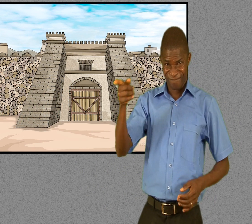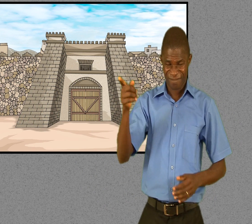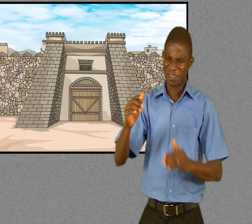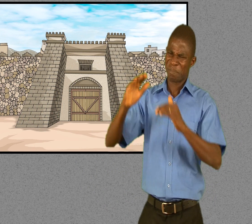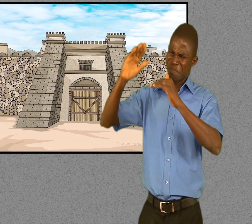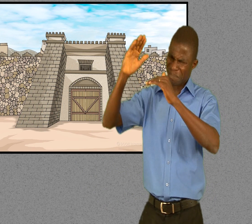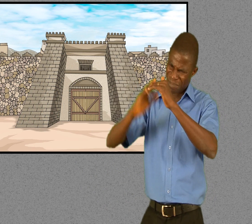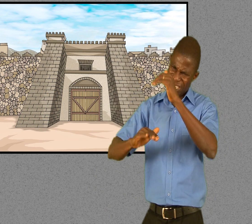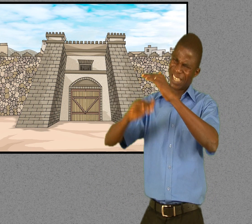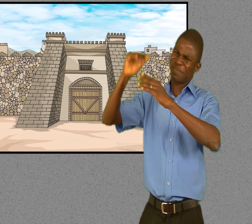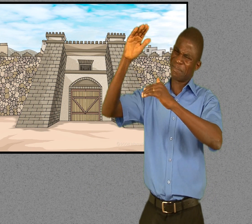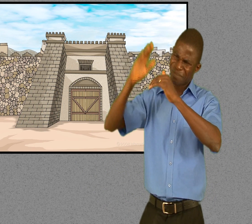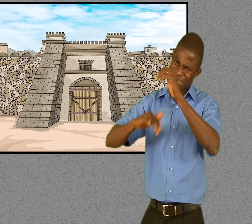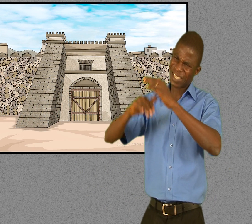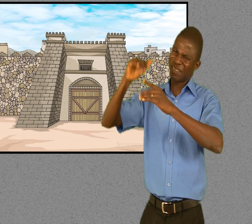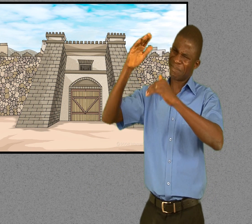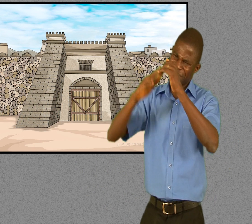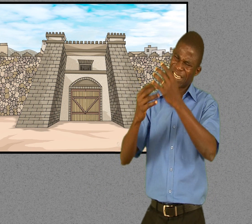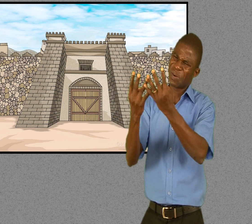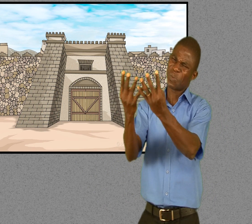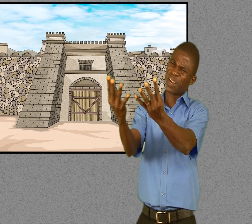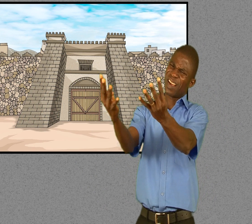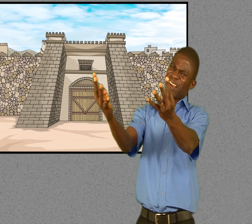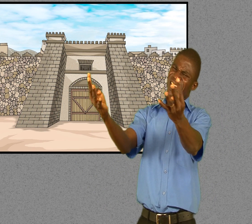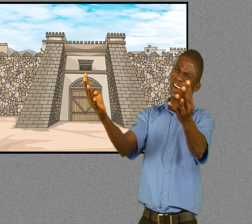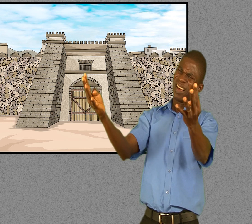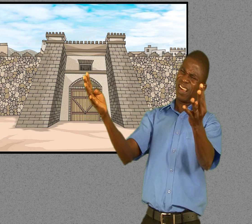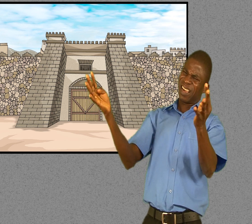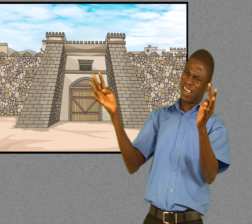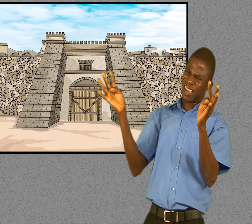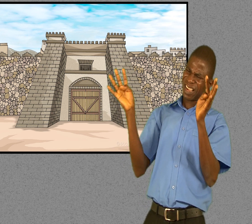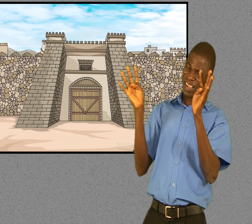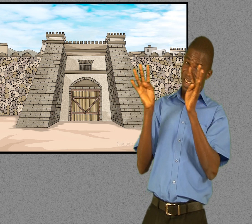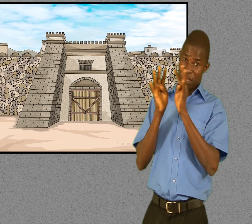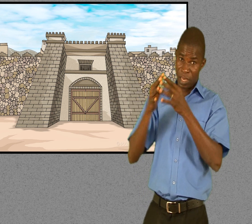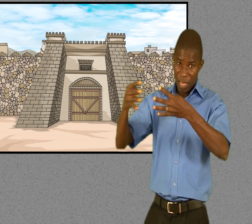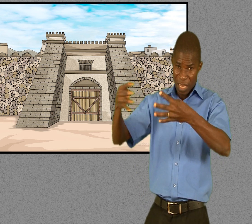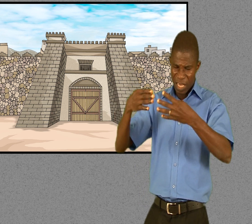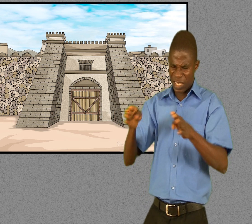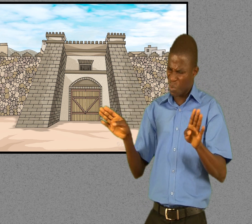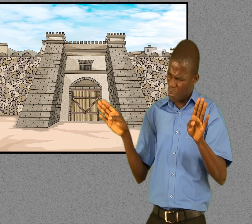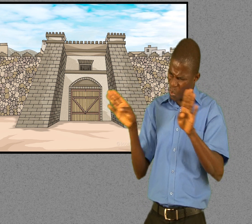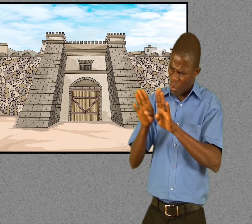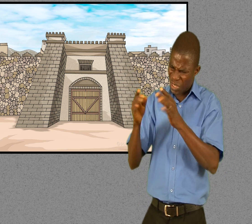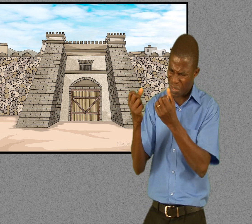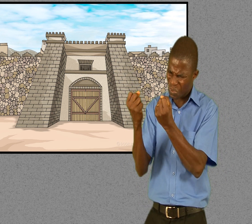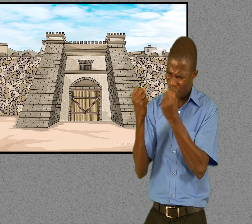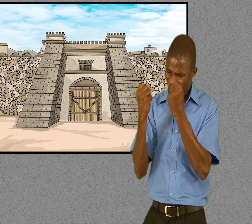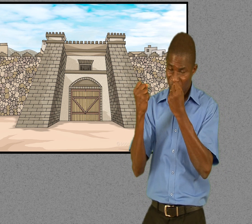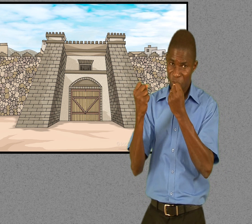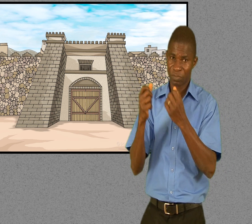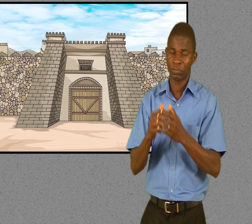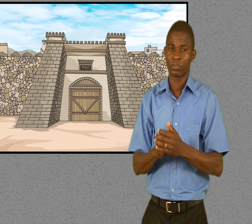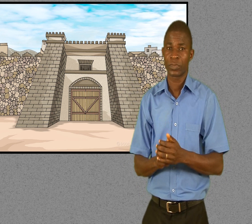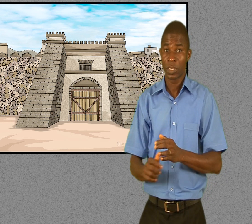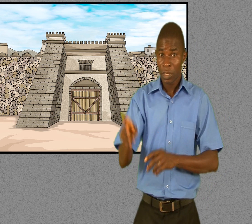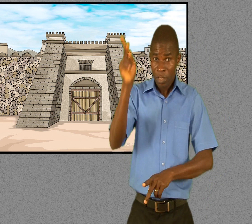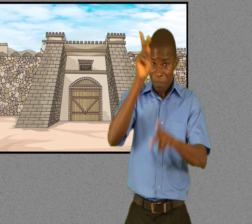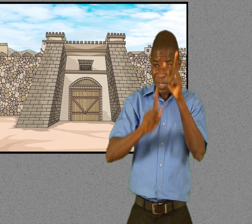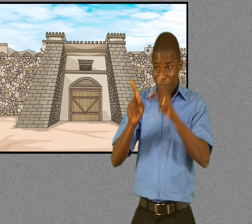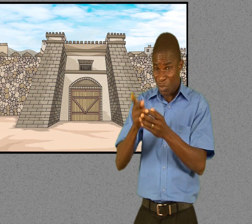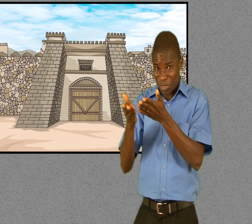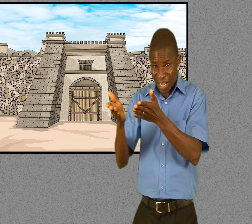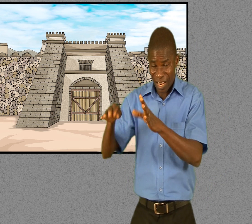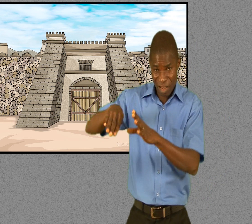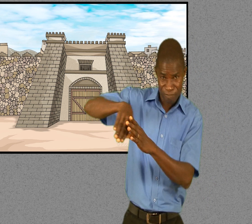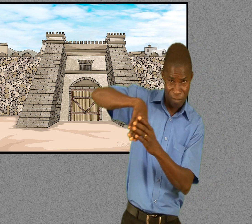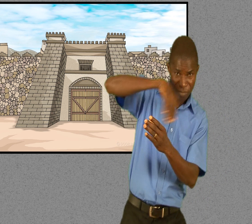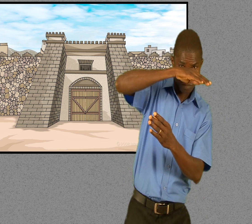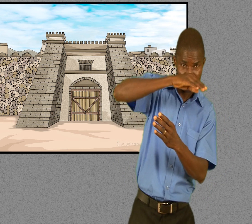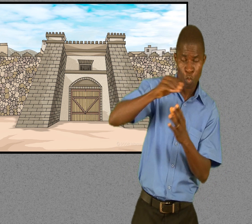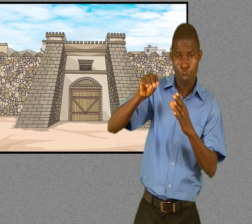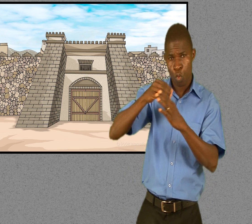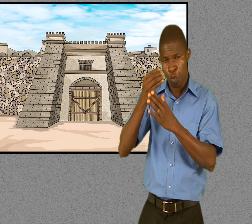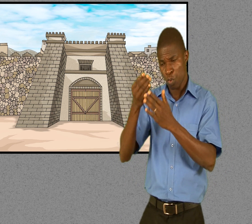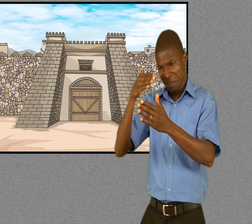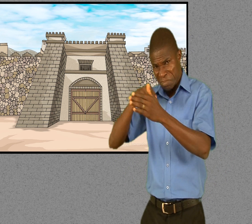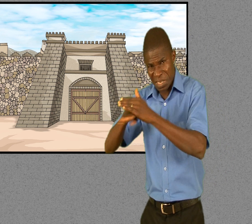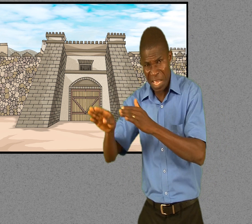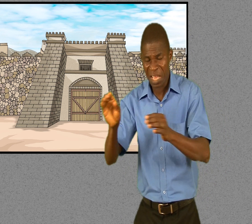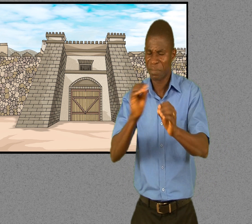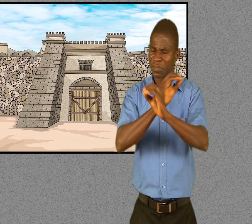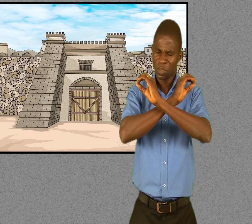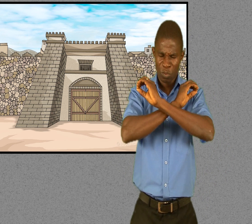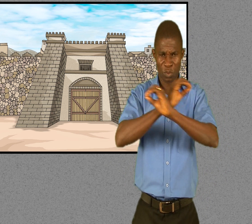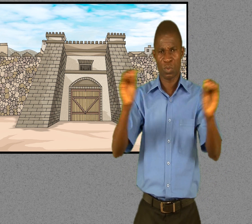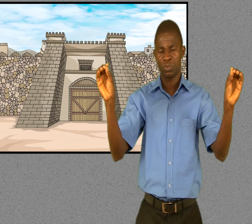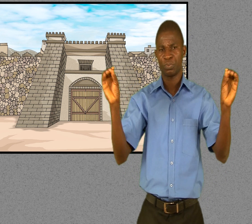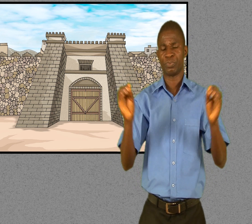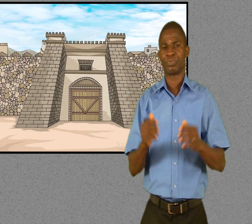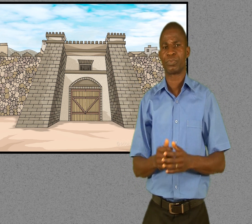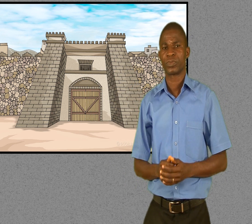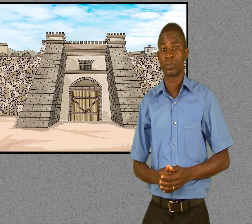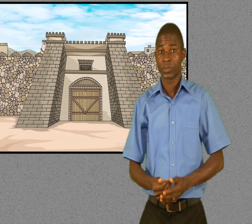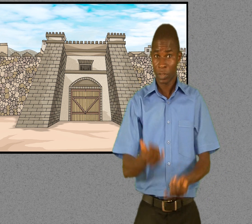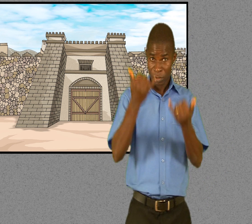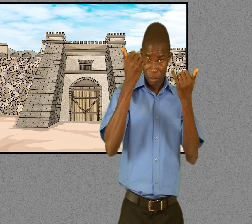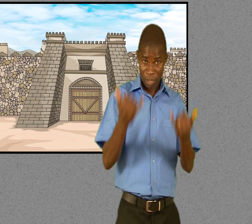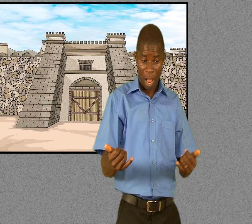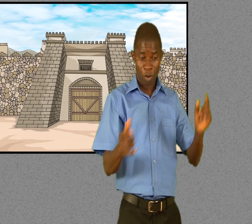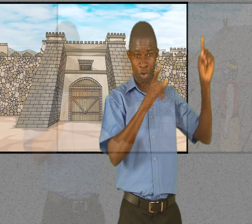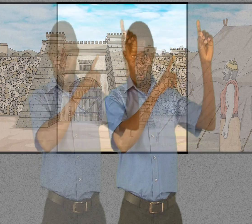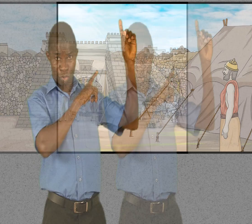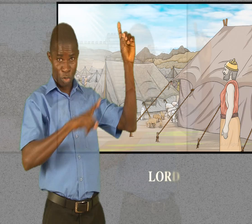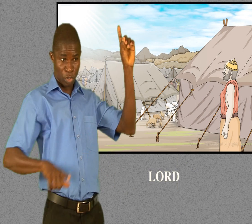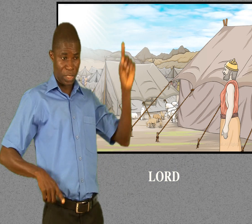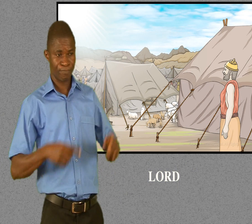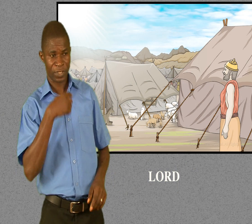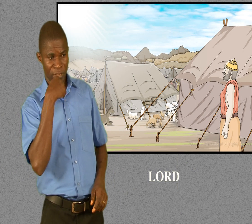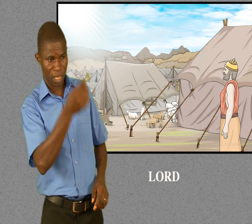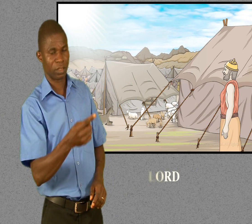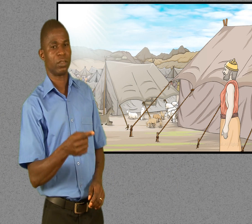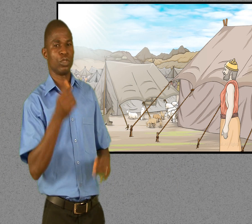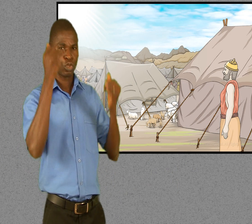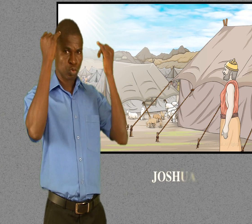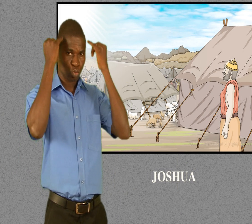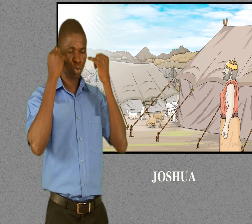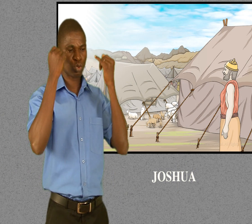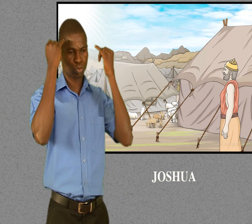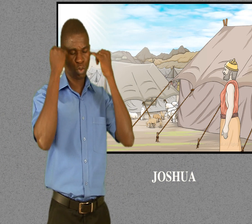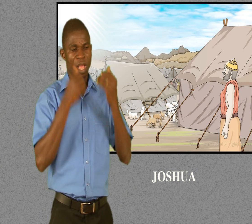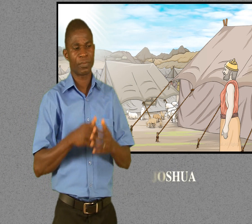No one went out and no one came in.